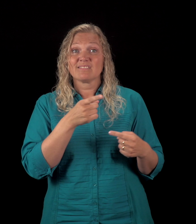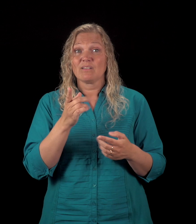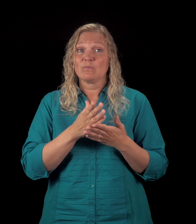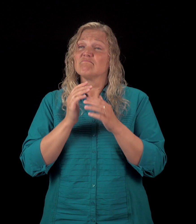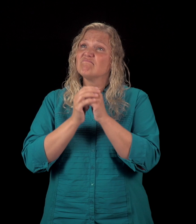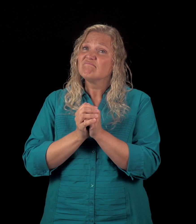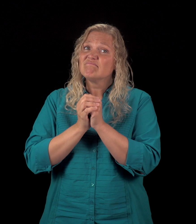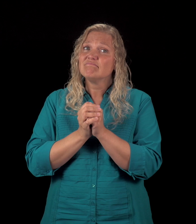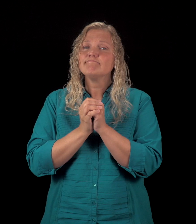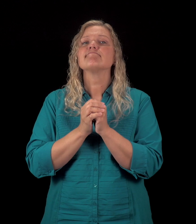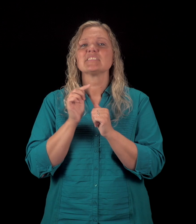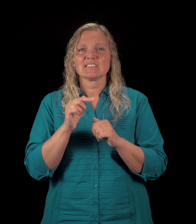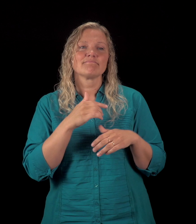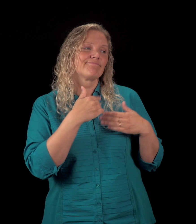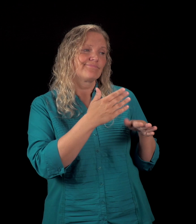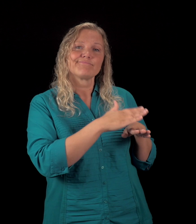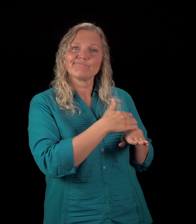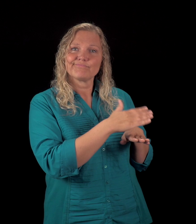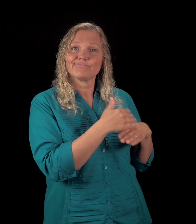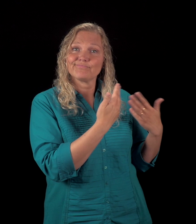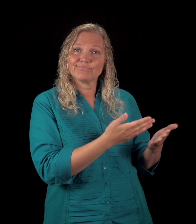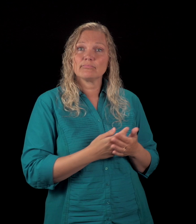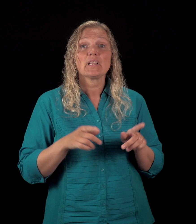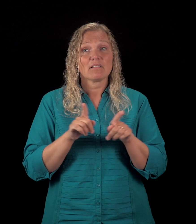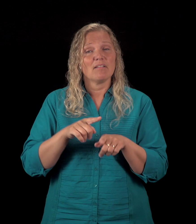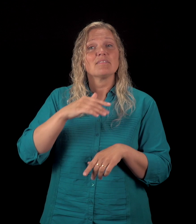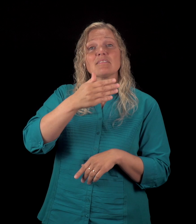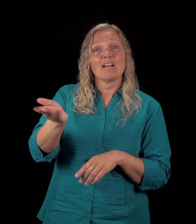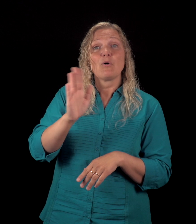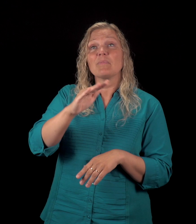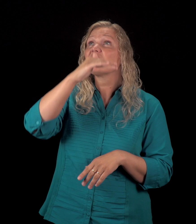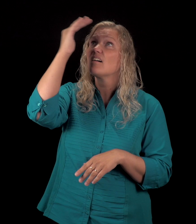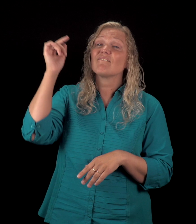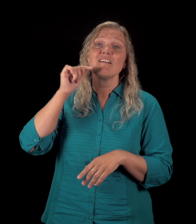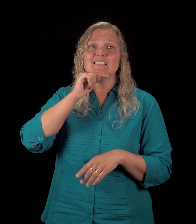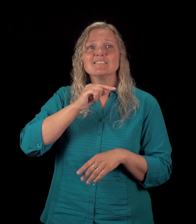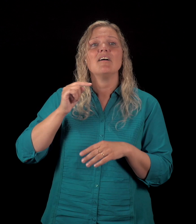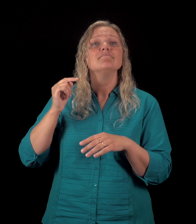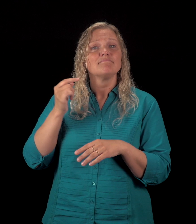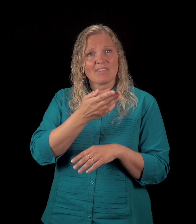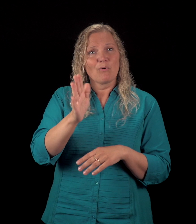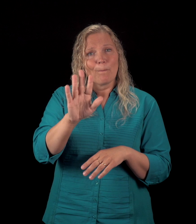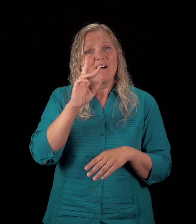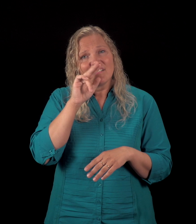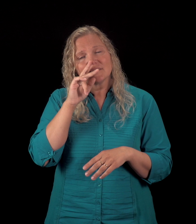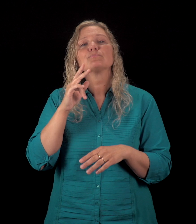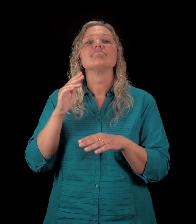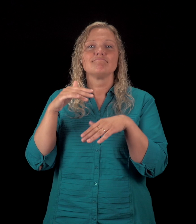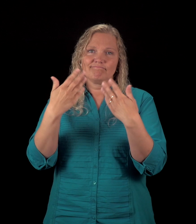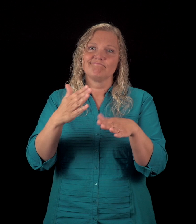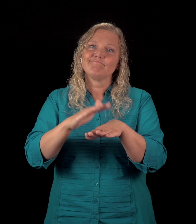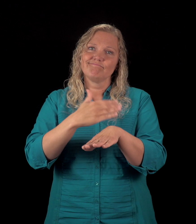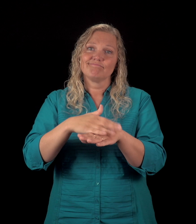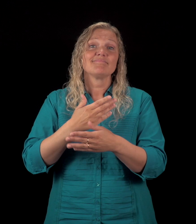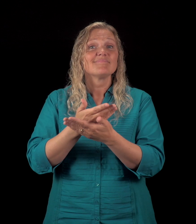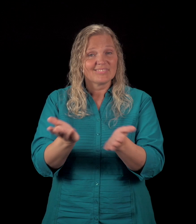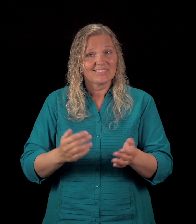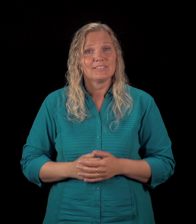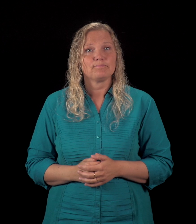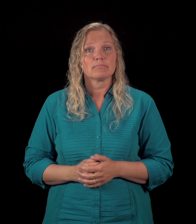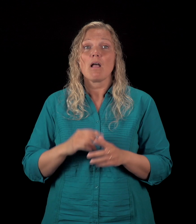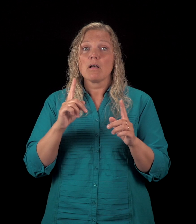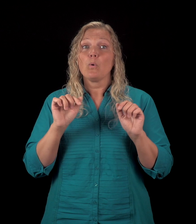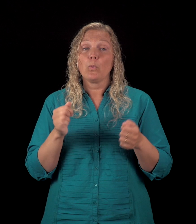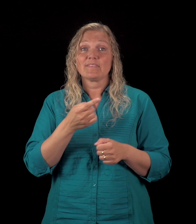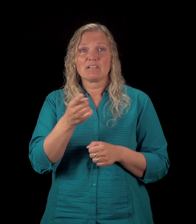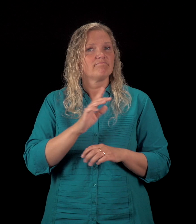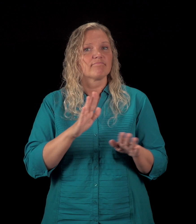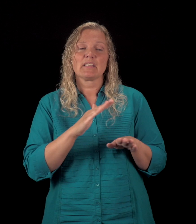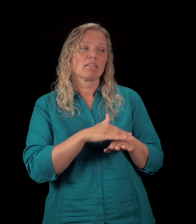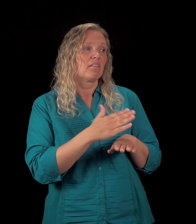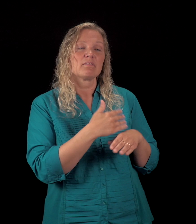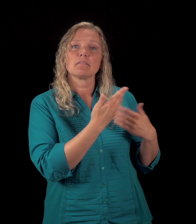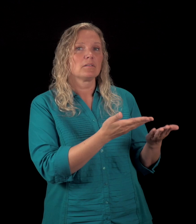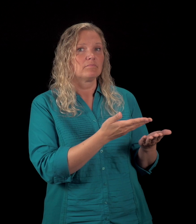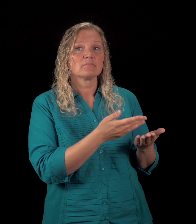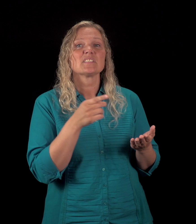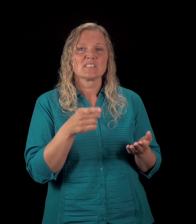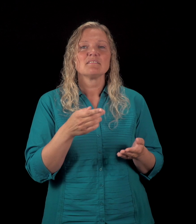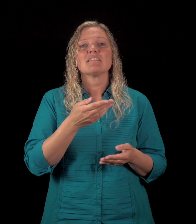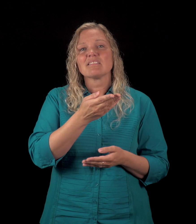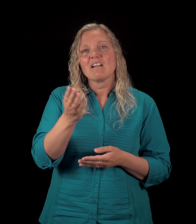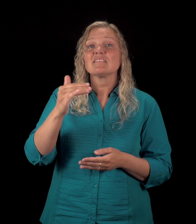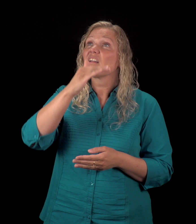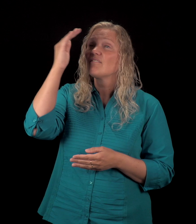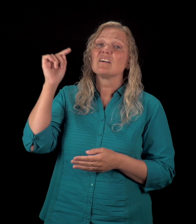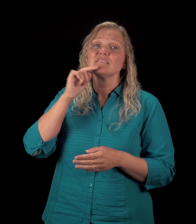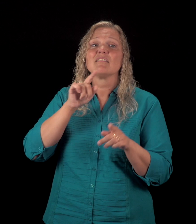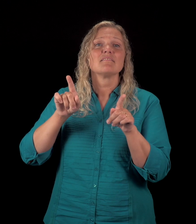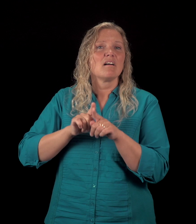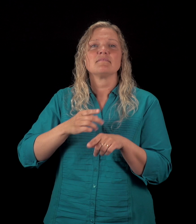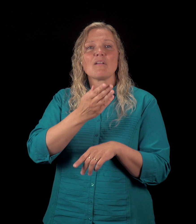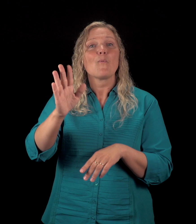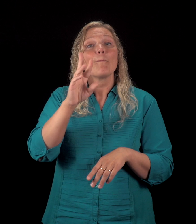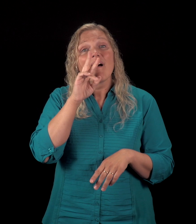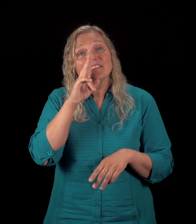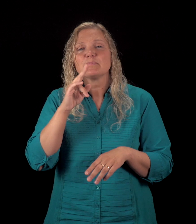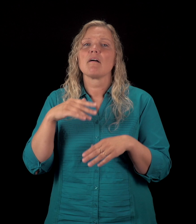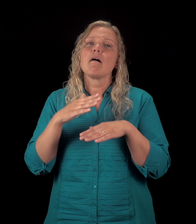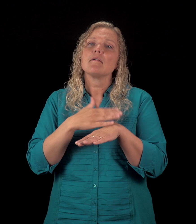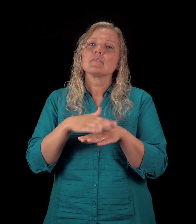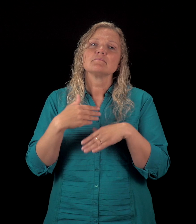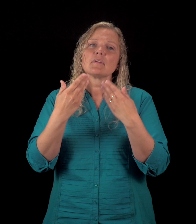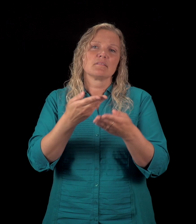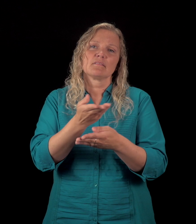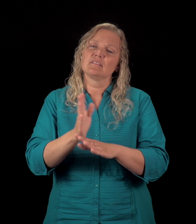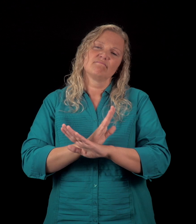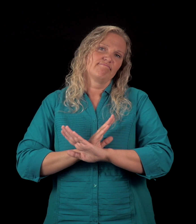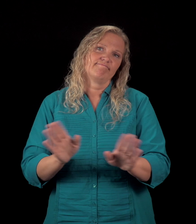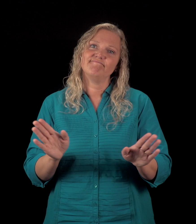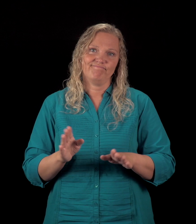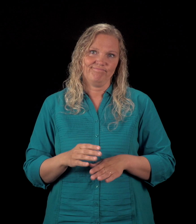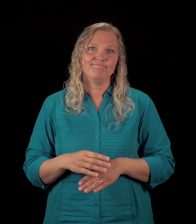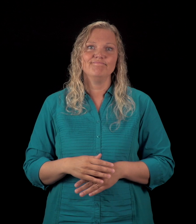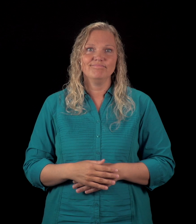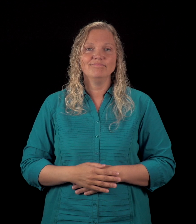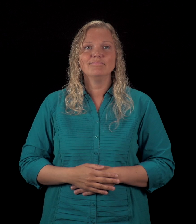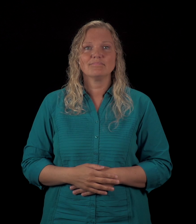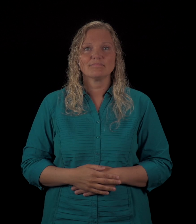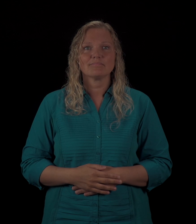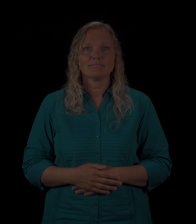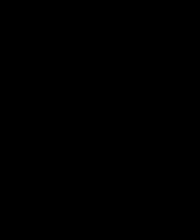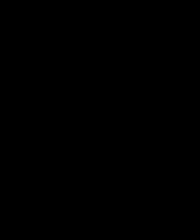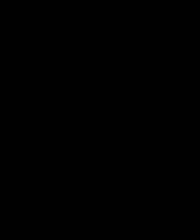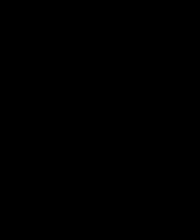And when you stand to pray, if you hold anything against another, forgive it, so that your Father in heaven will forgive your trespasses as well.”